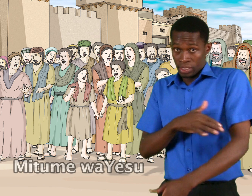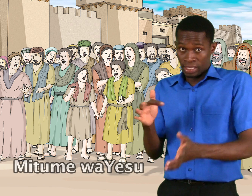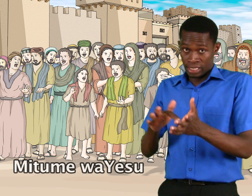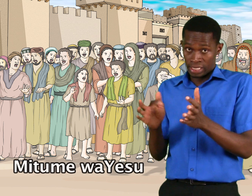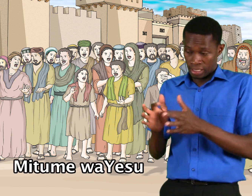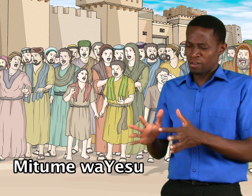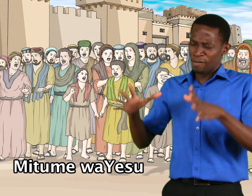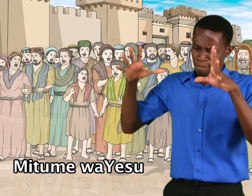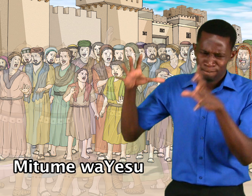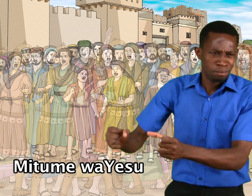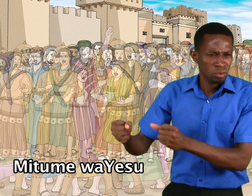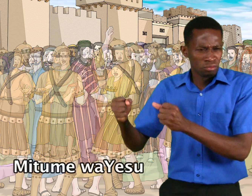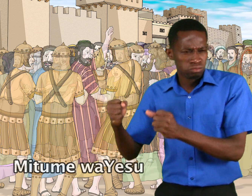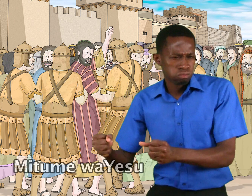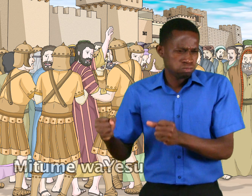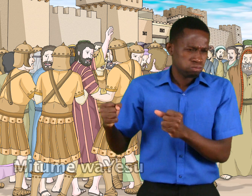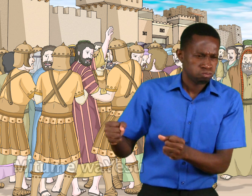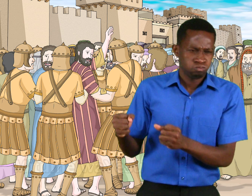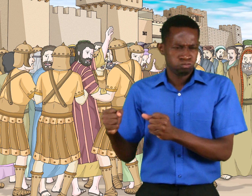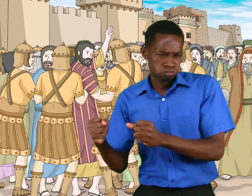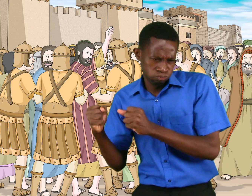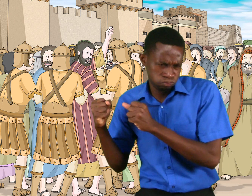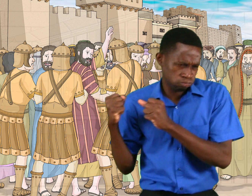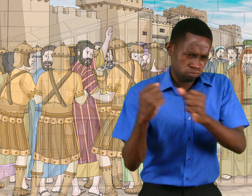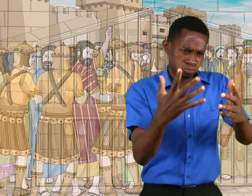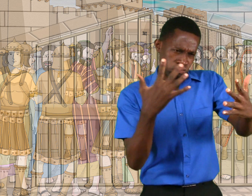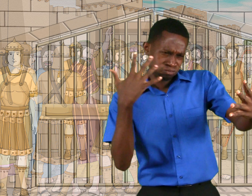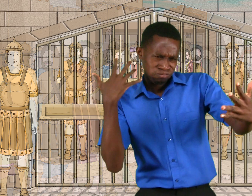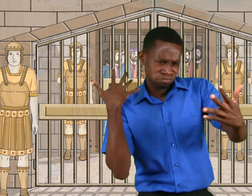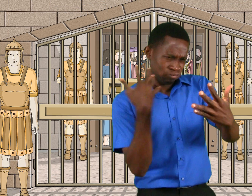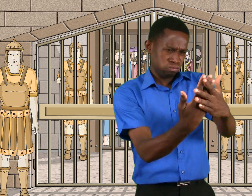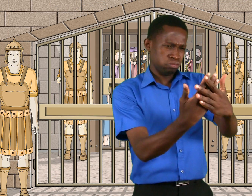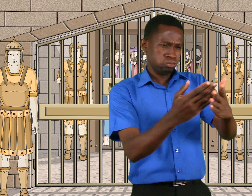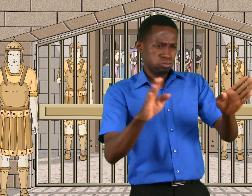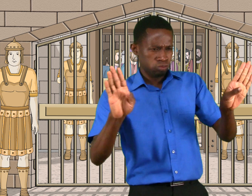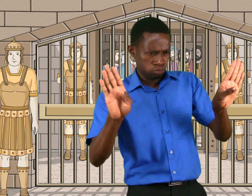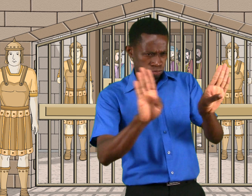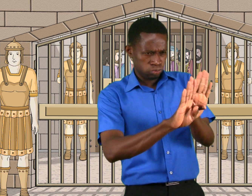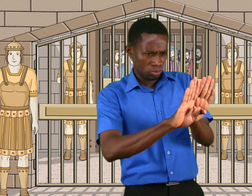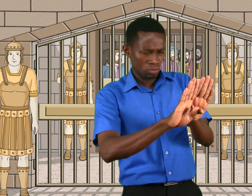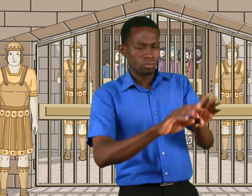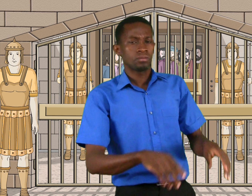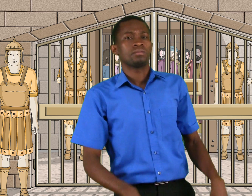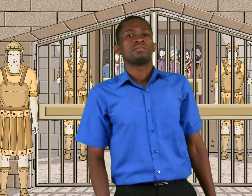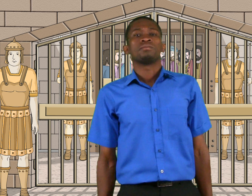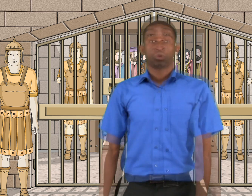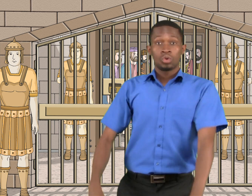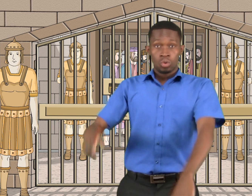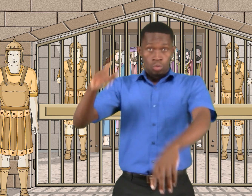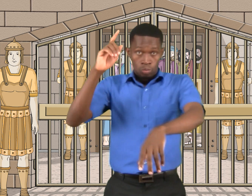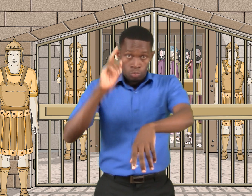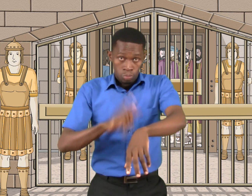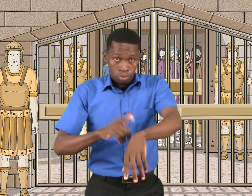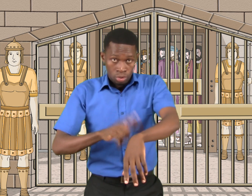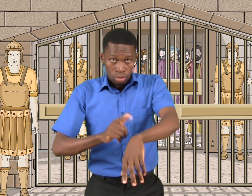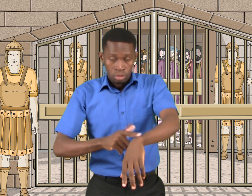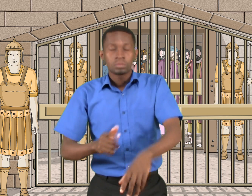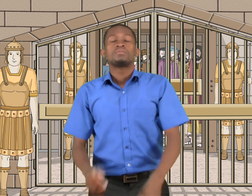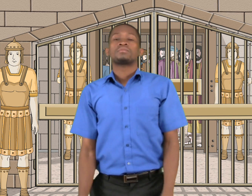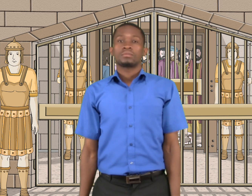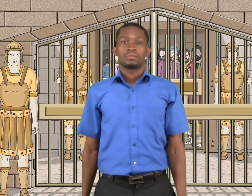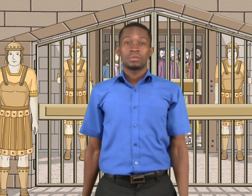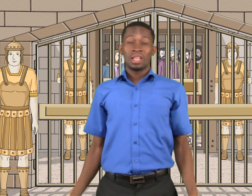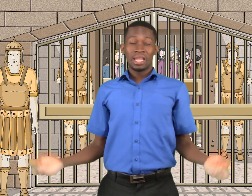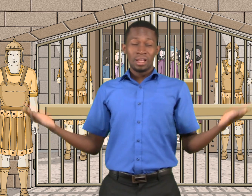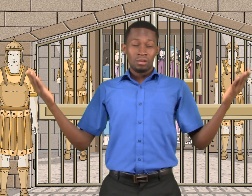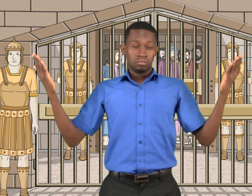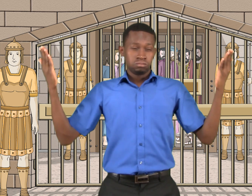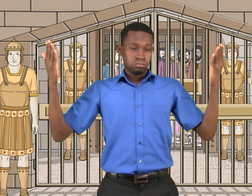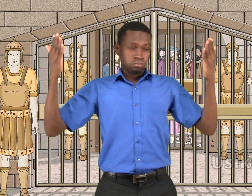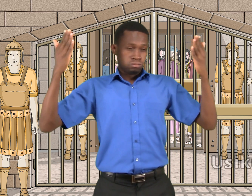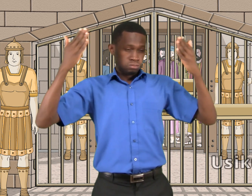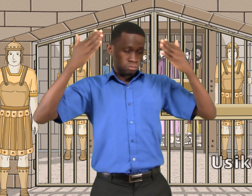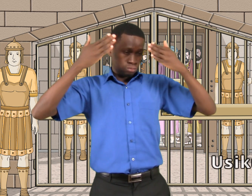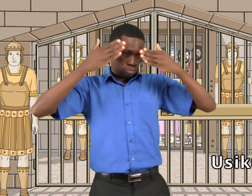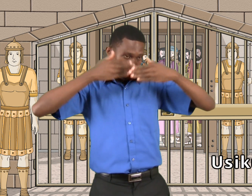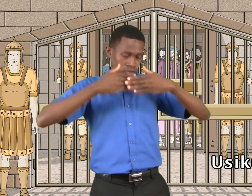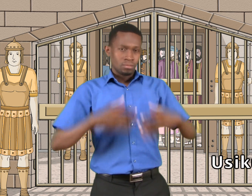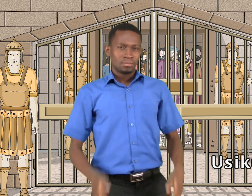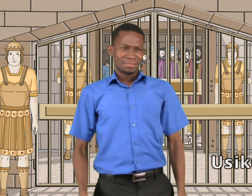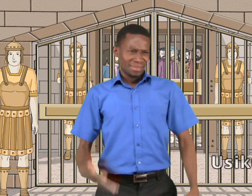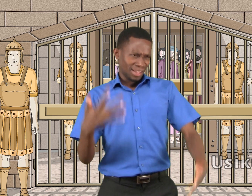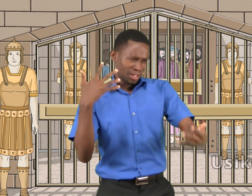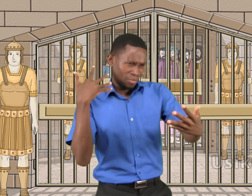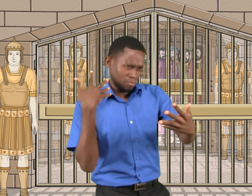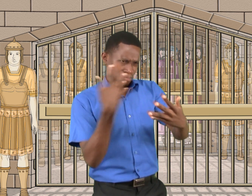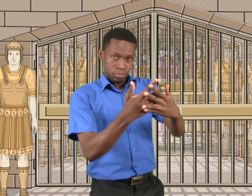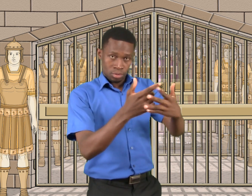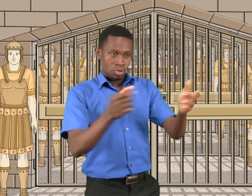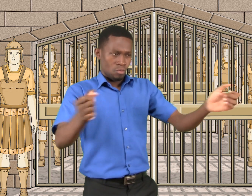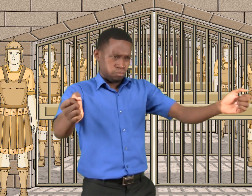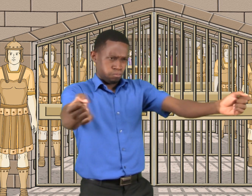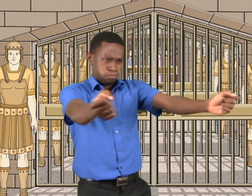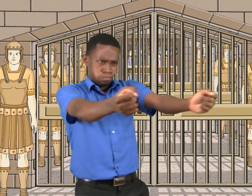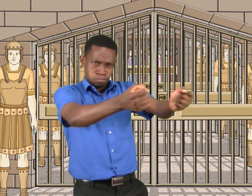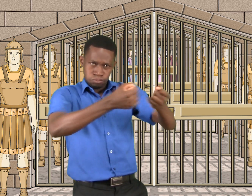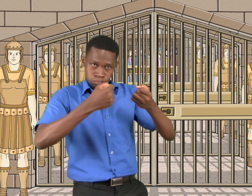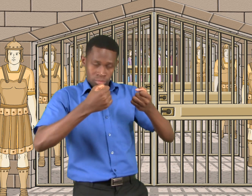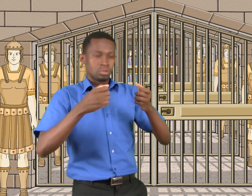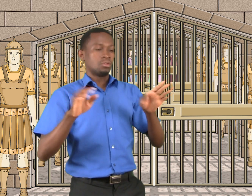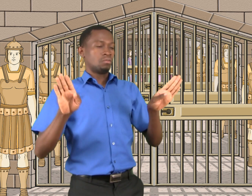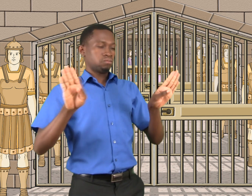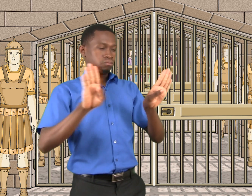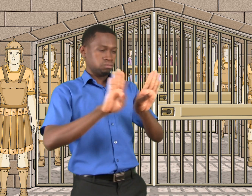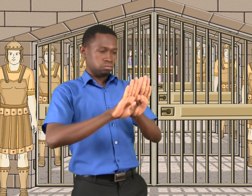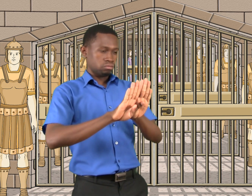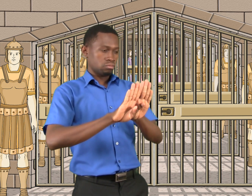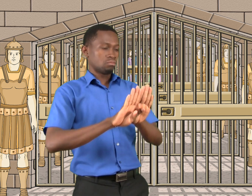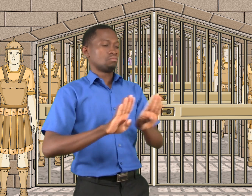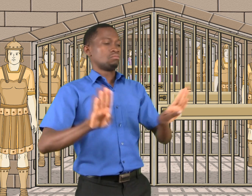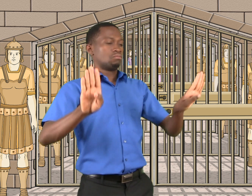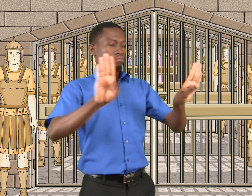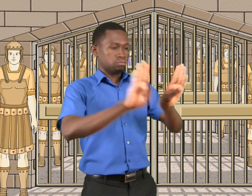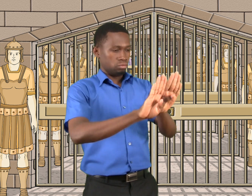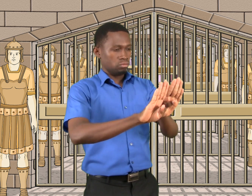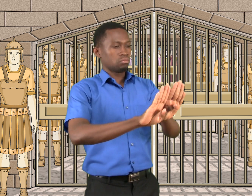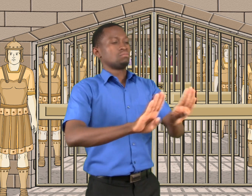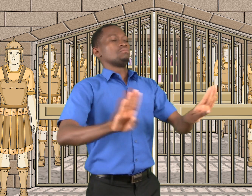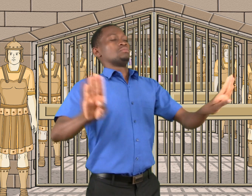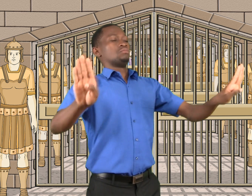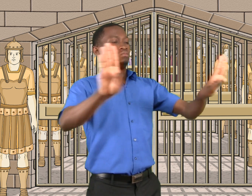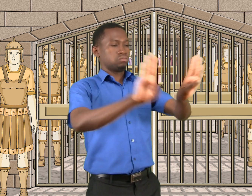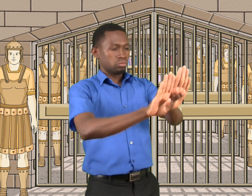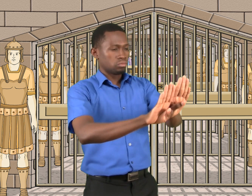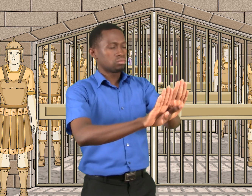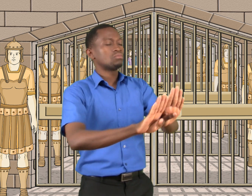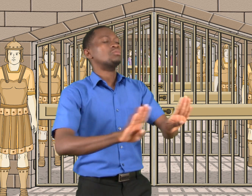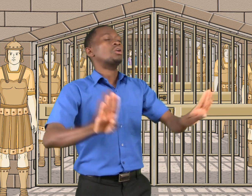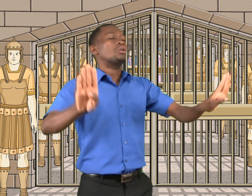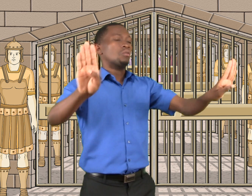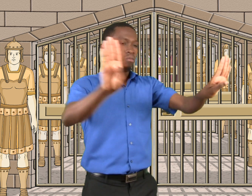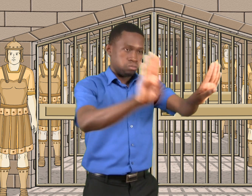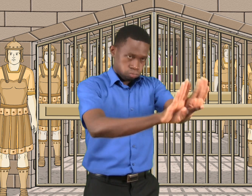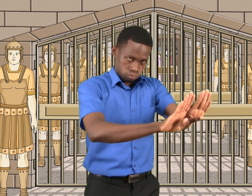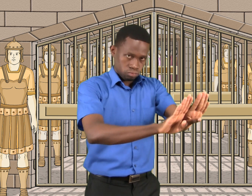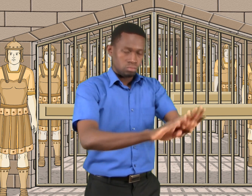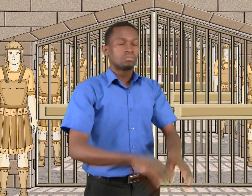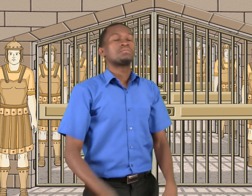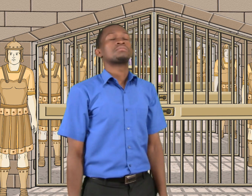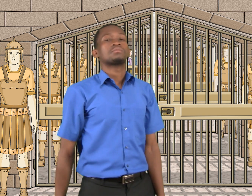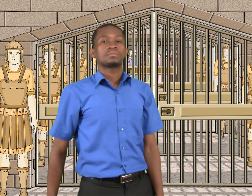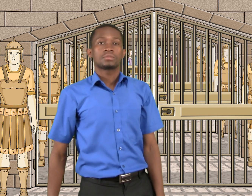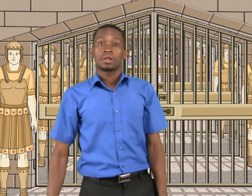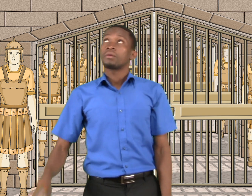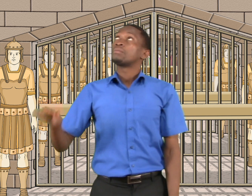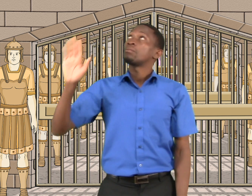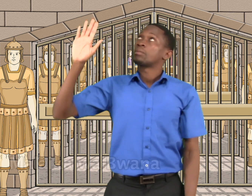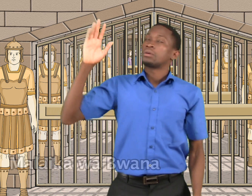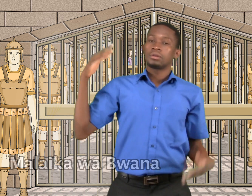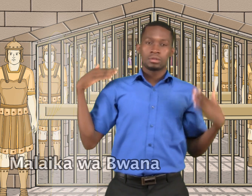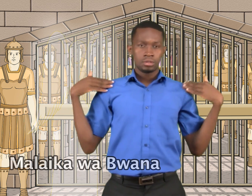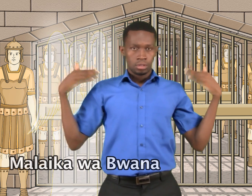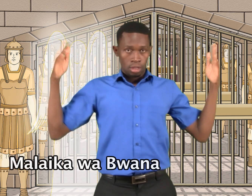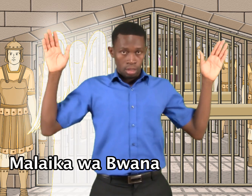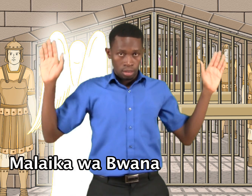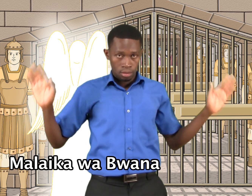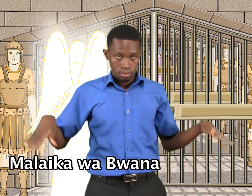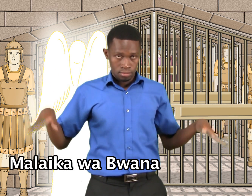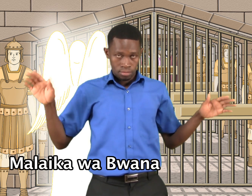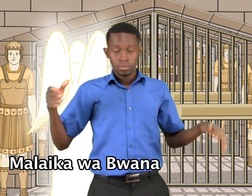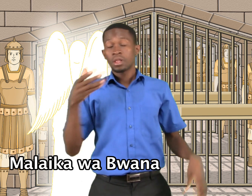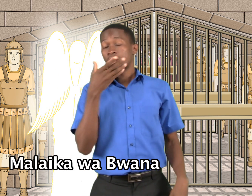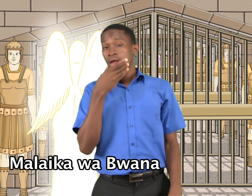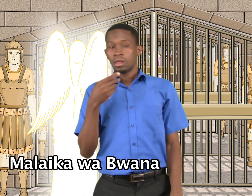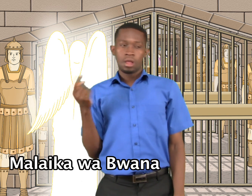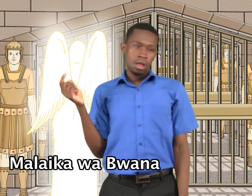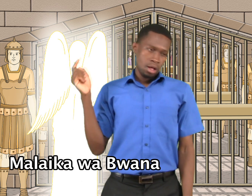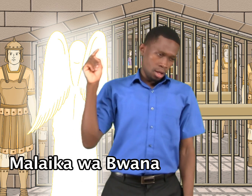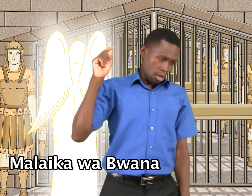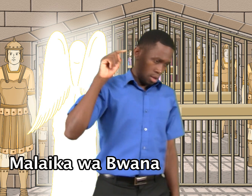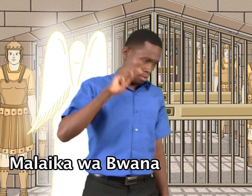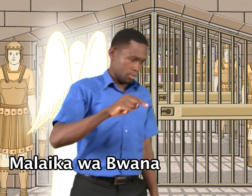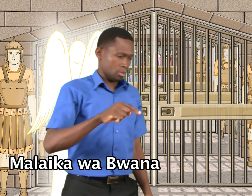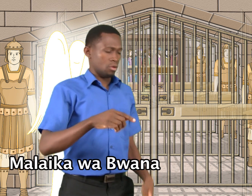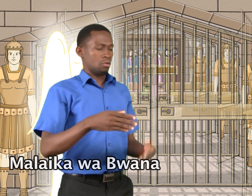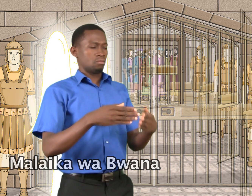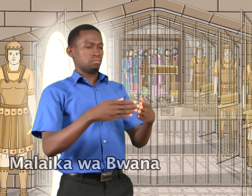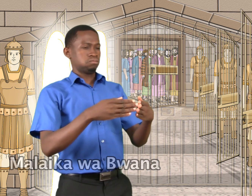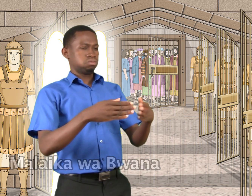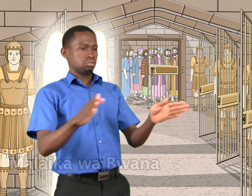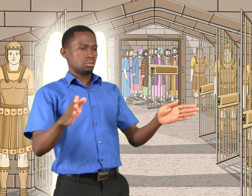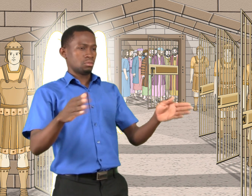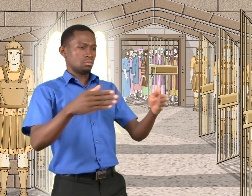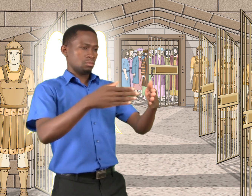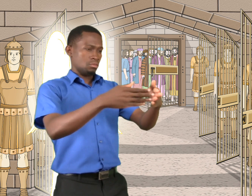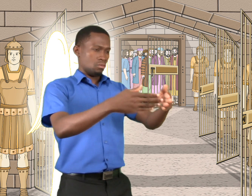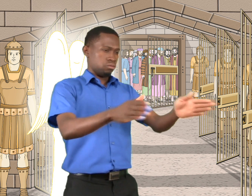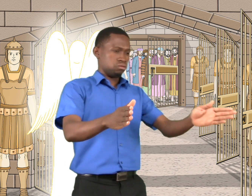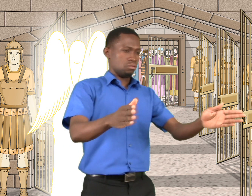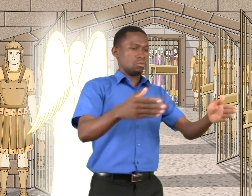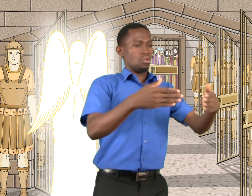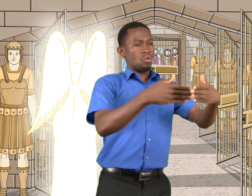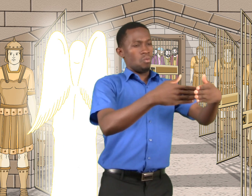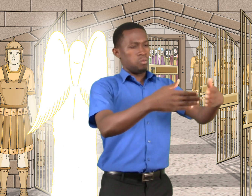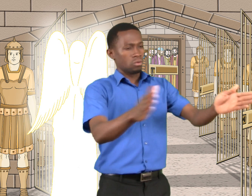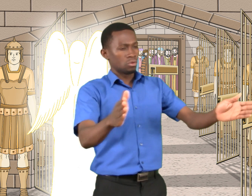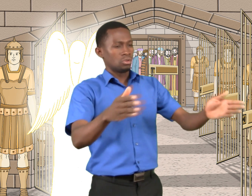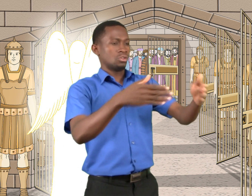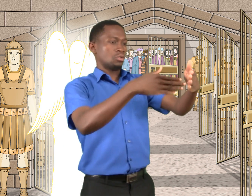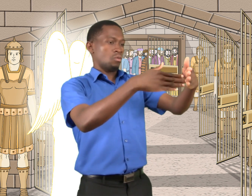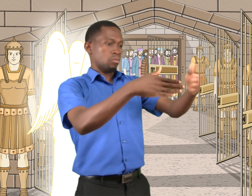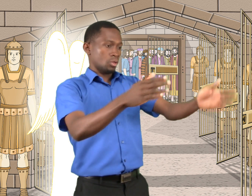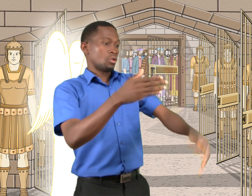They went out and arrested the apostles and put them in the public jail.